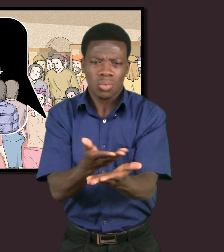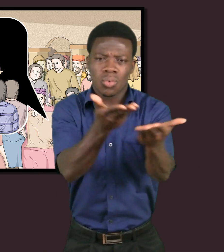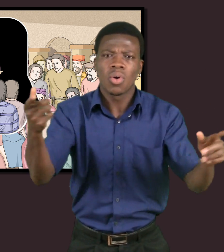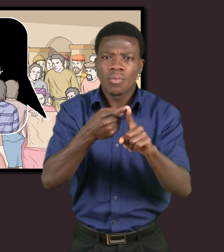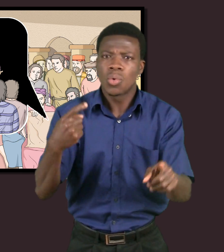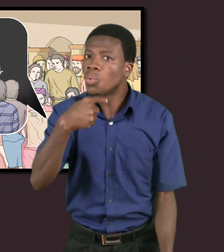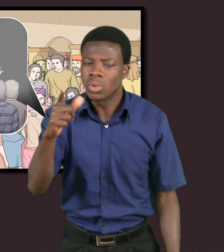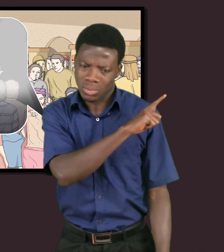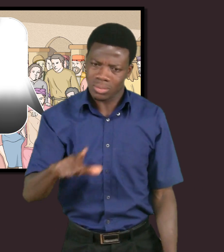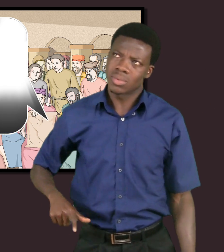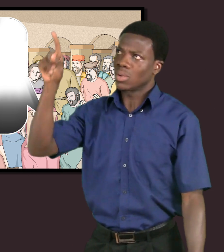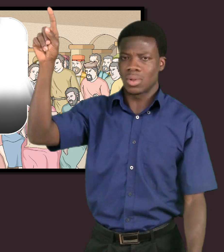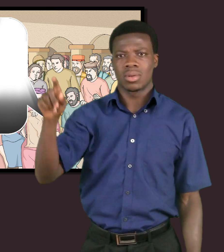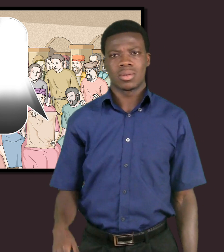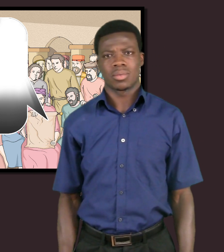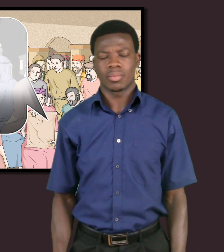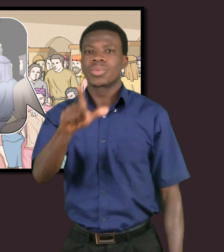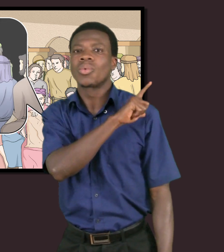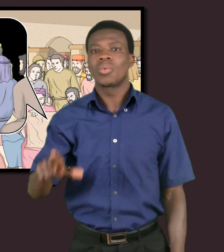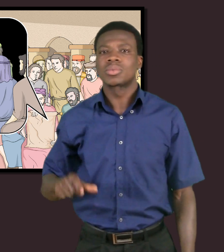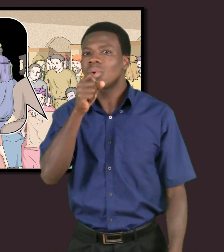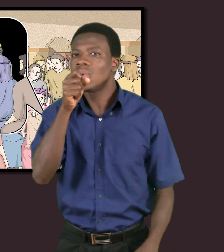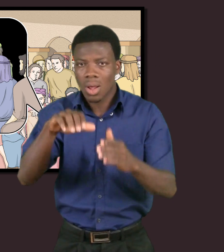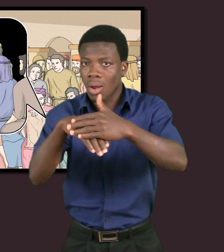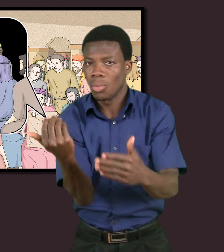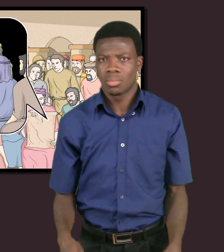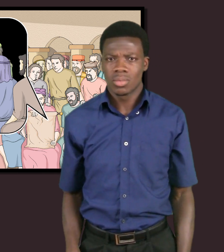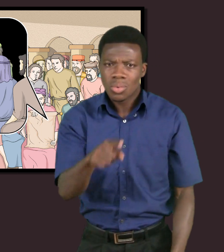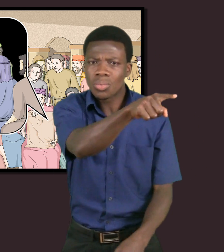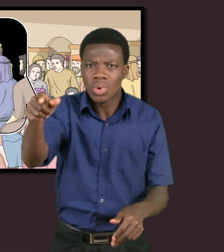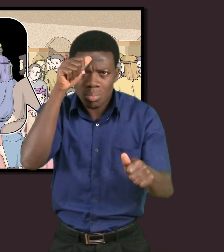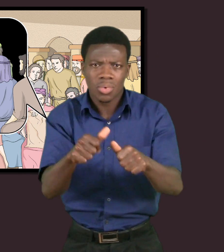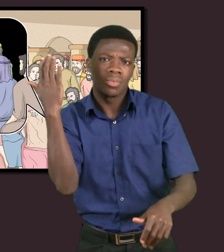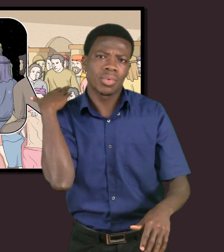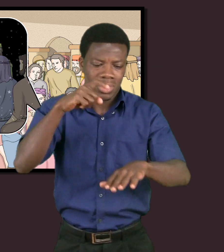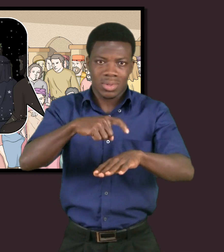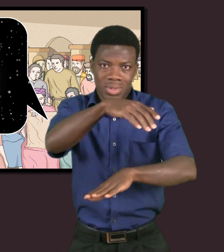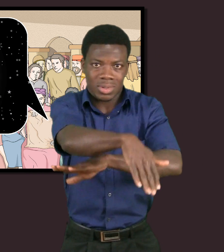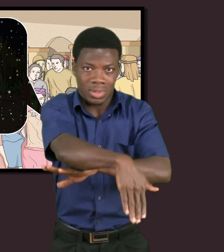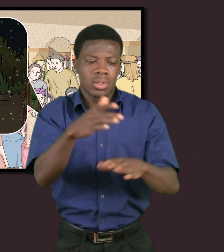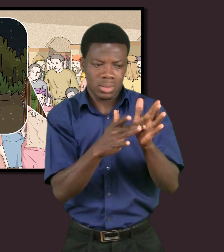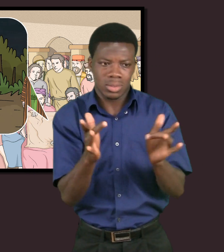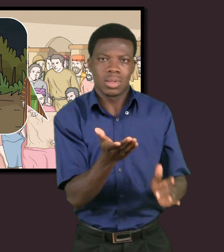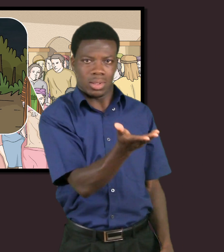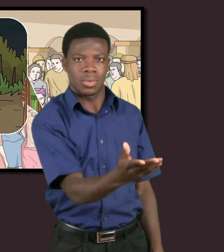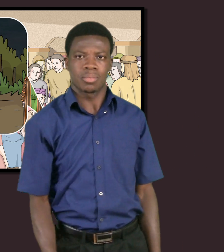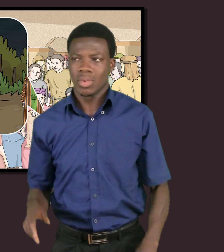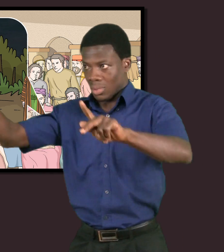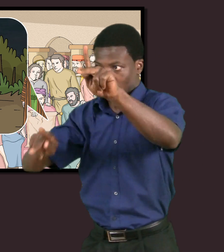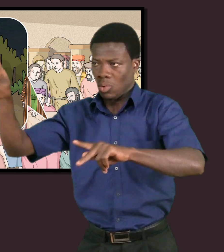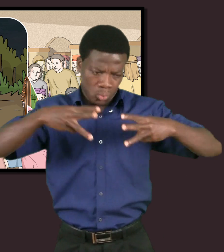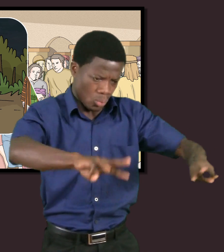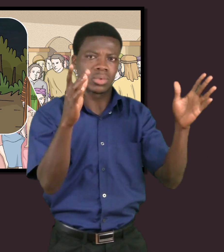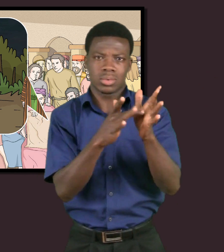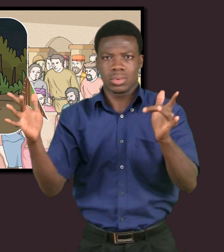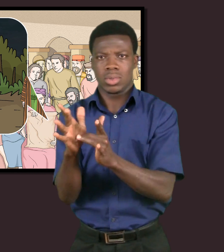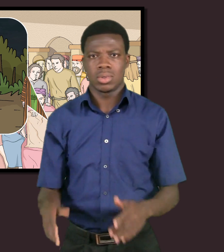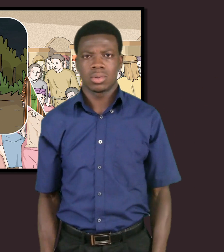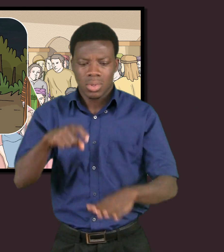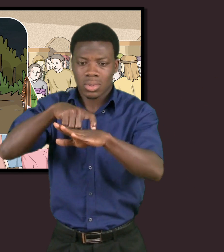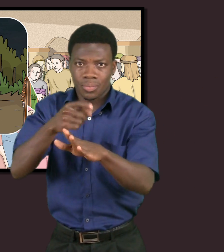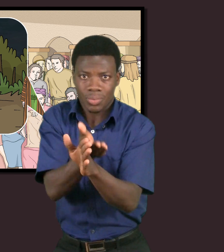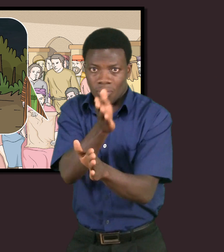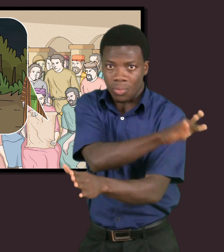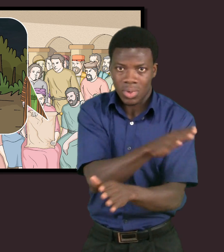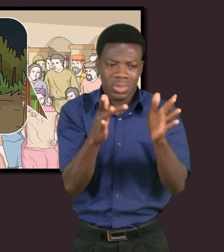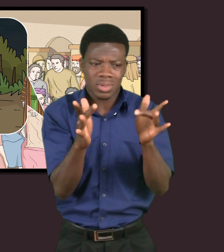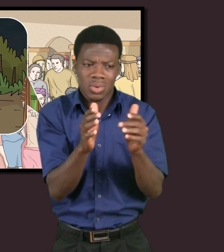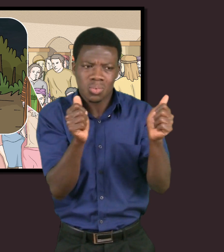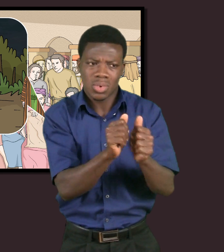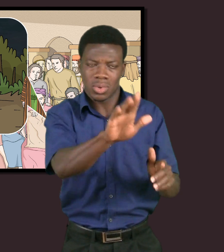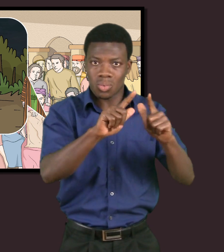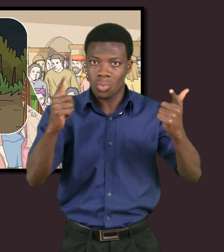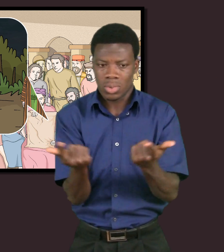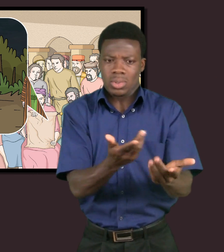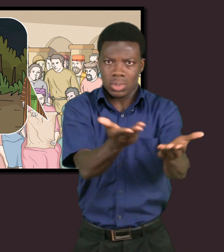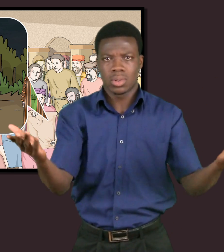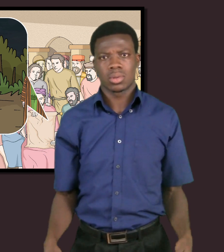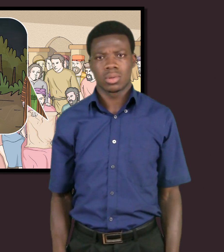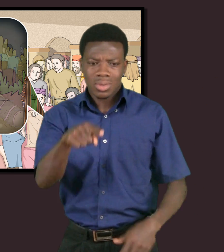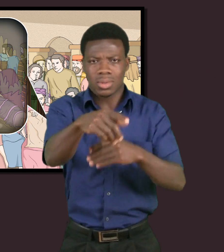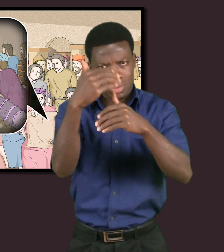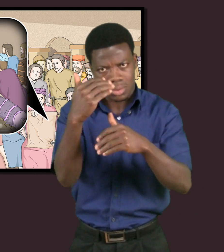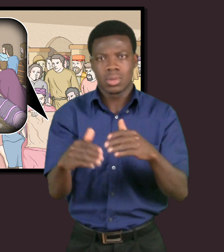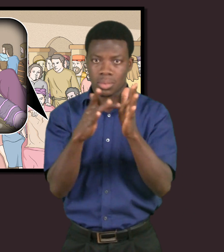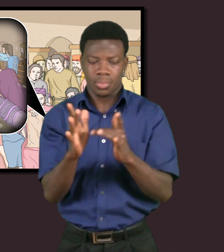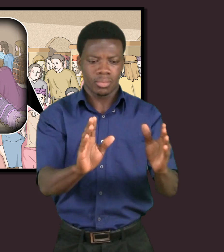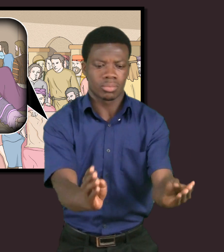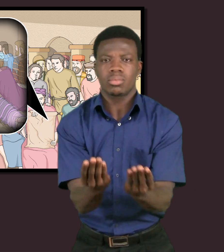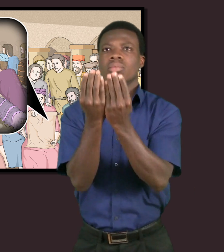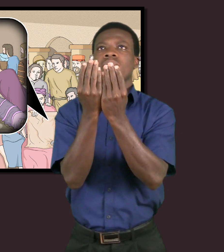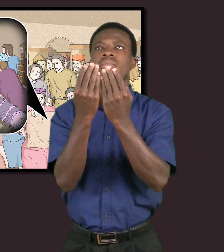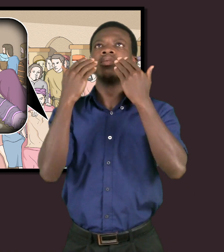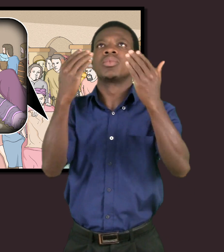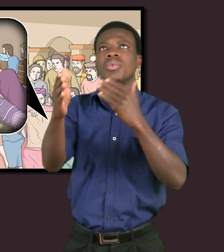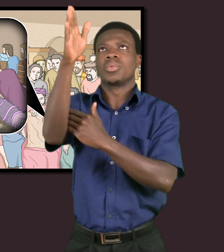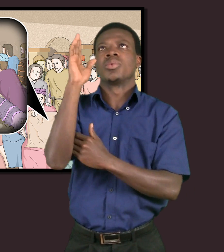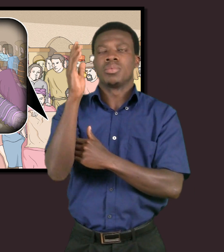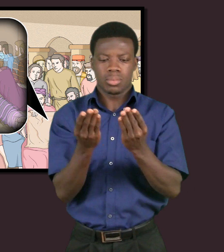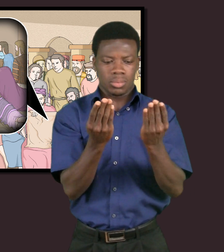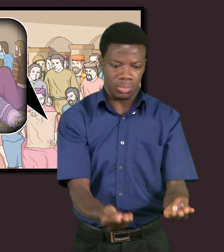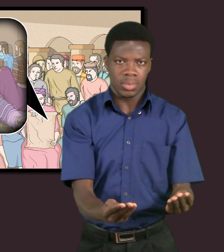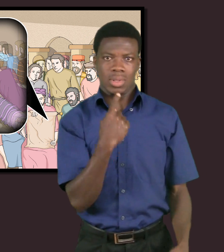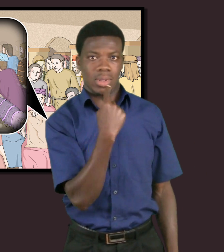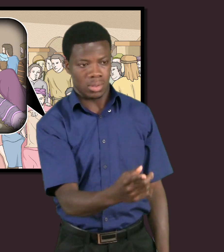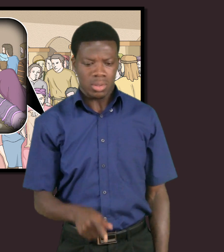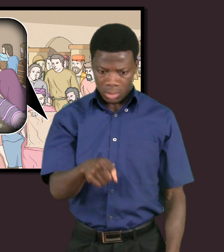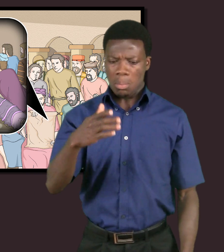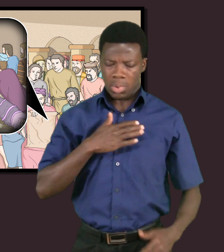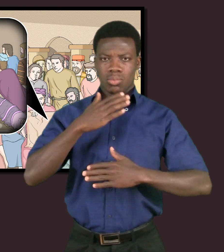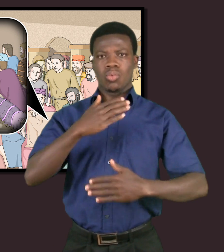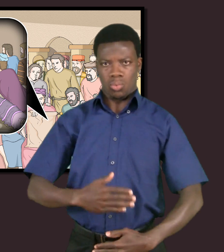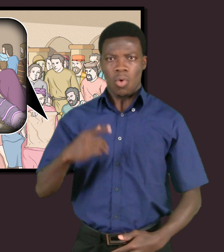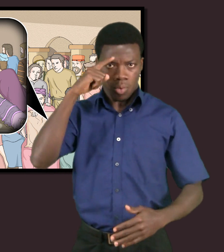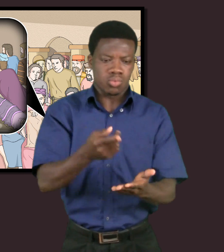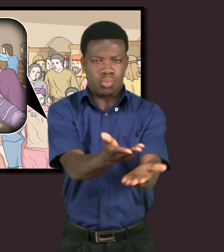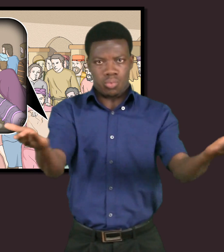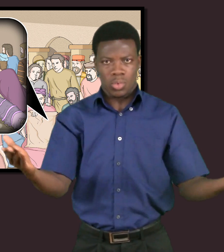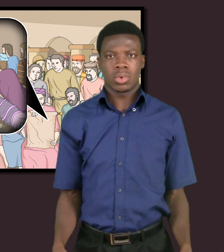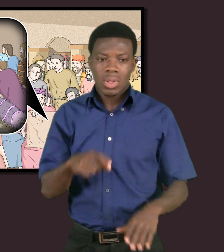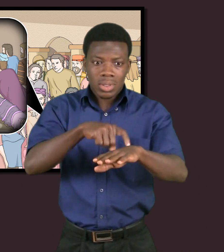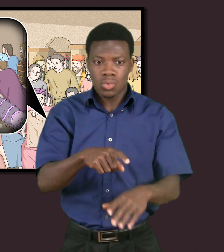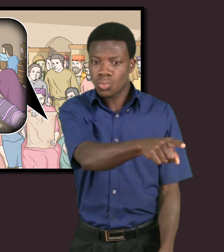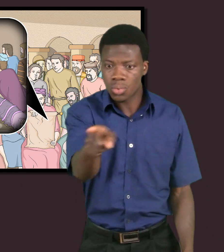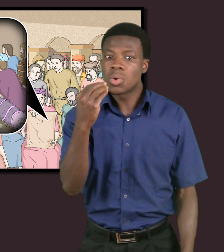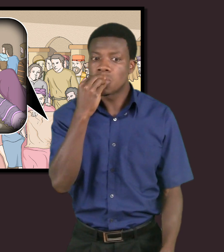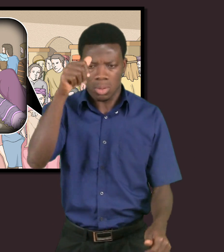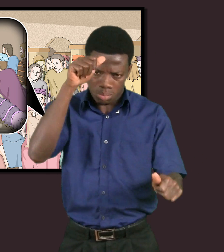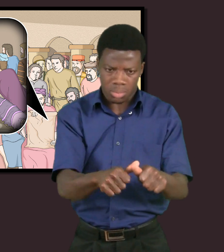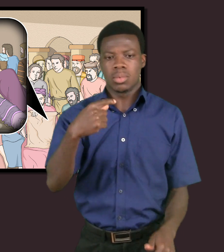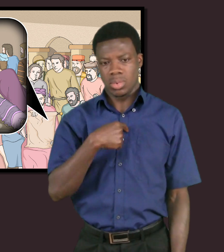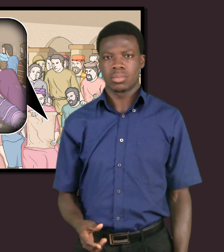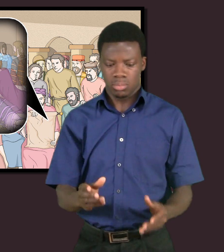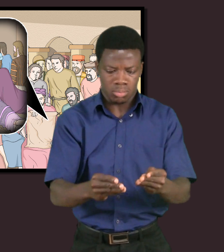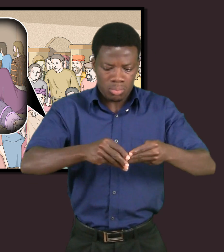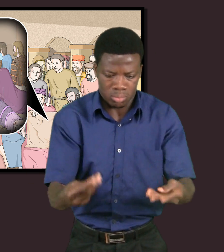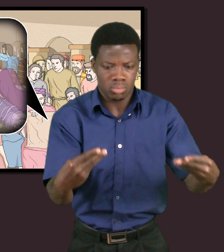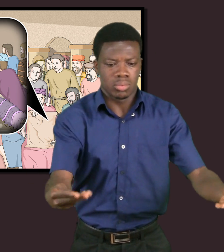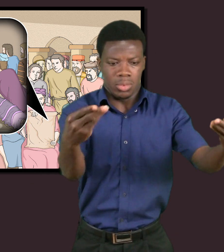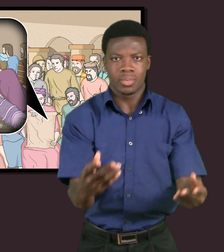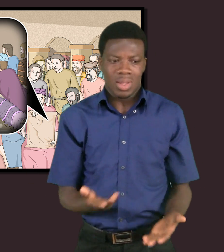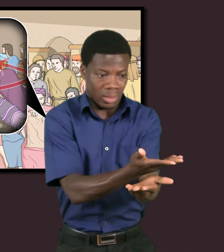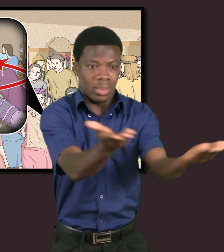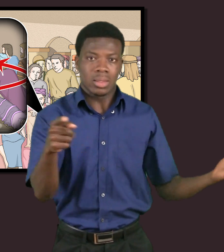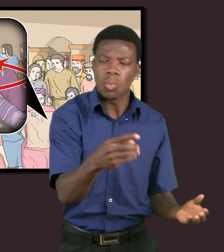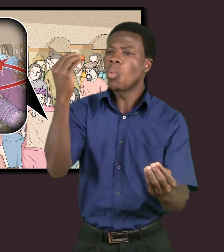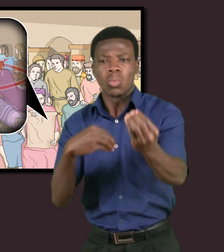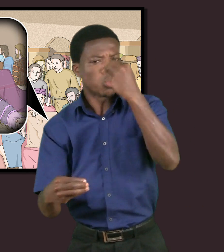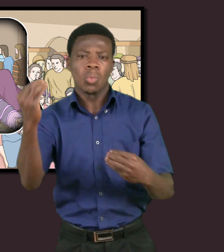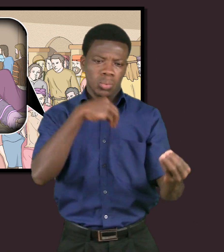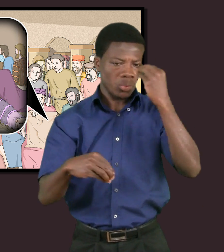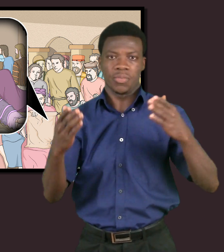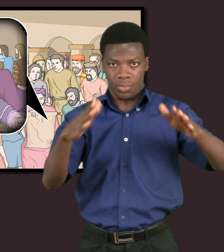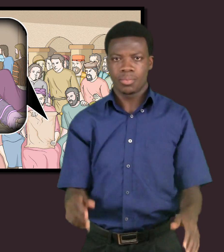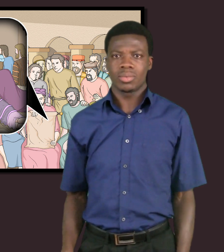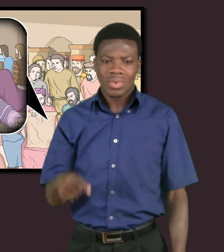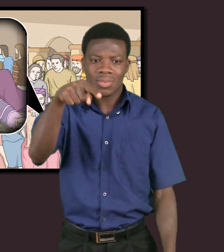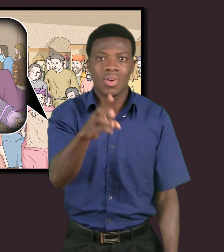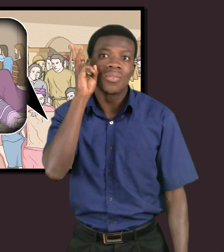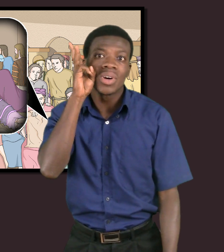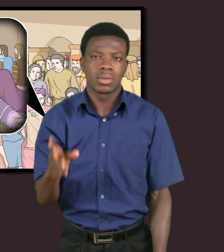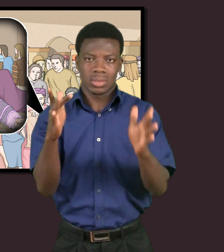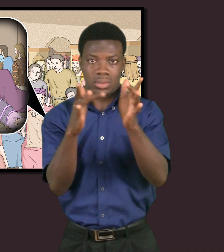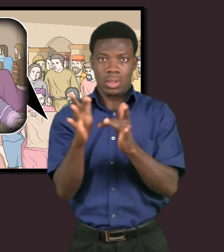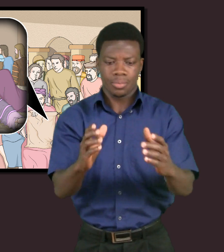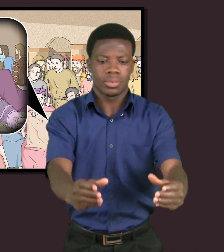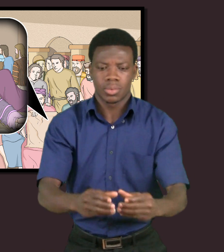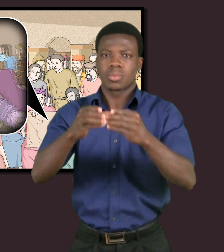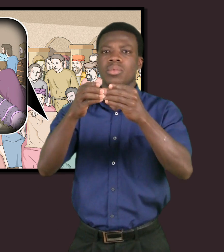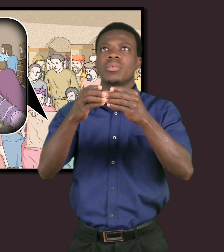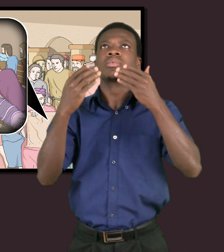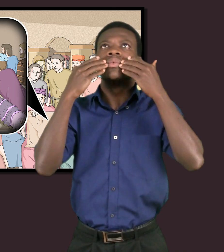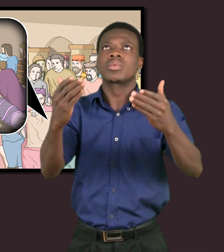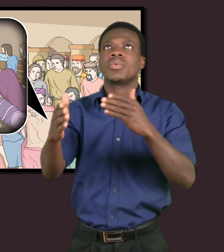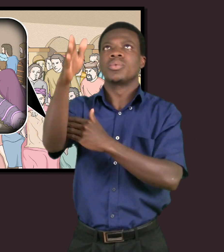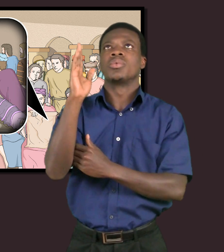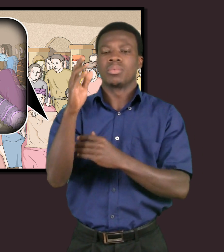For I received from the Lord what I also passed on to you: The Lord Jesus, on the night He was betrayed, took bread, and when He had given thanks, He broke it and said, “This is My body, which is for you;